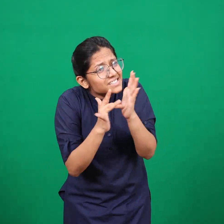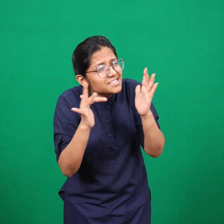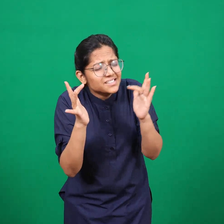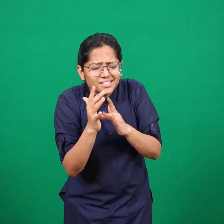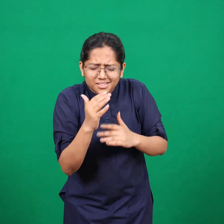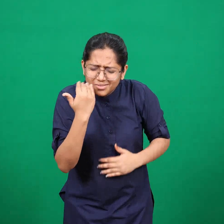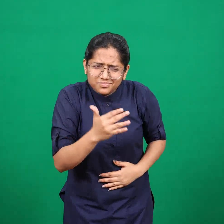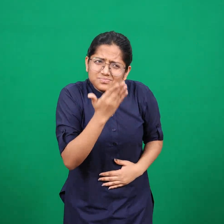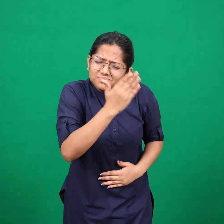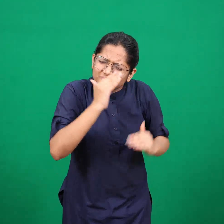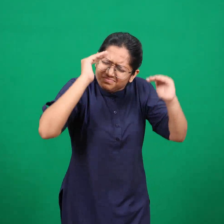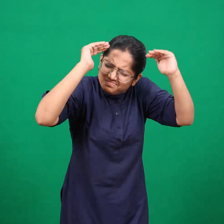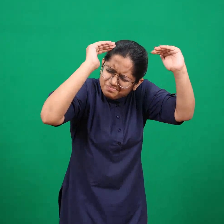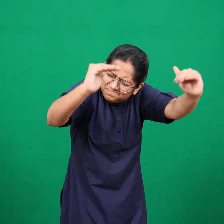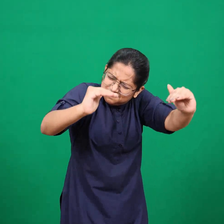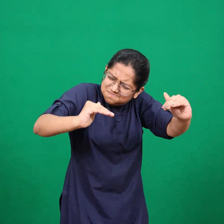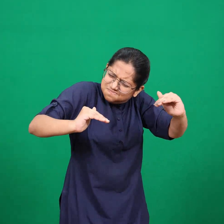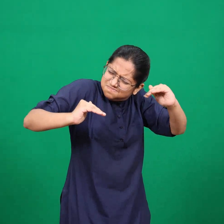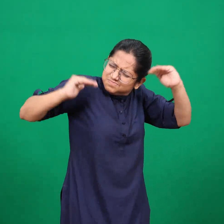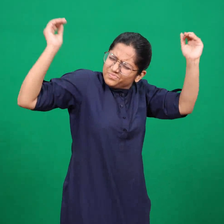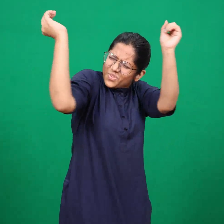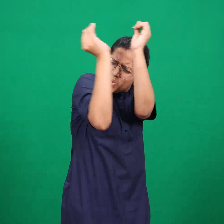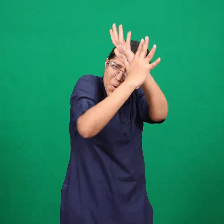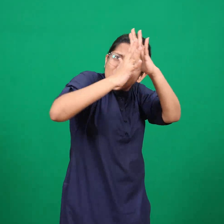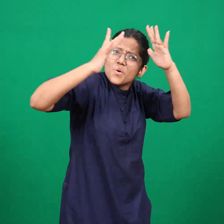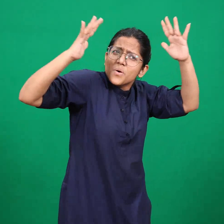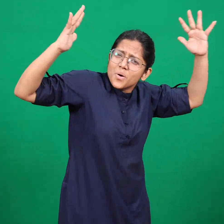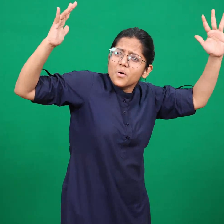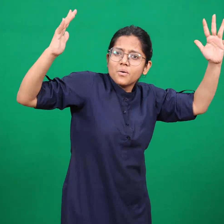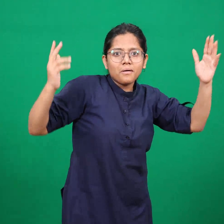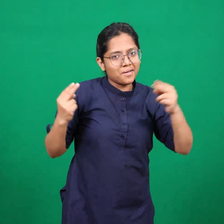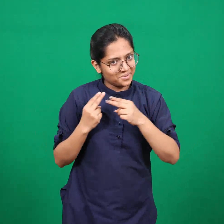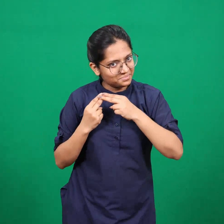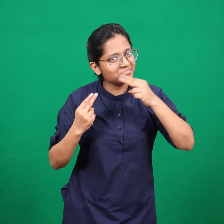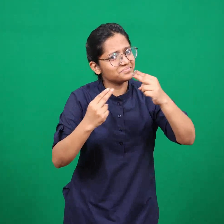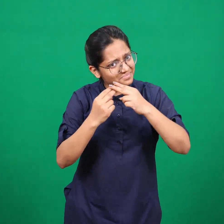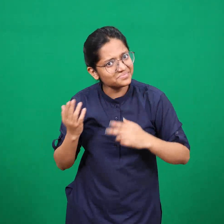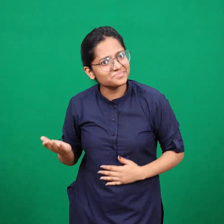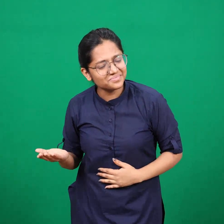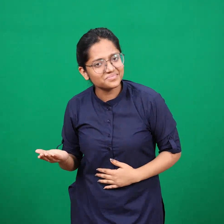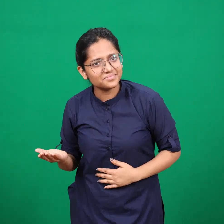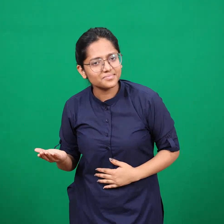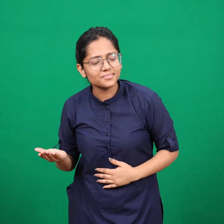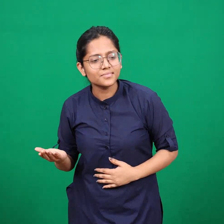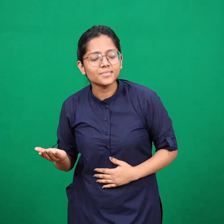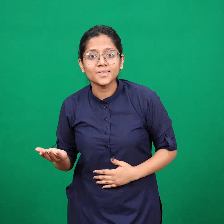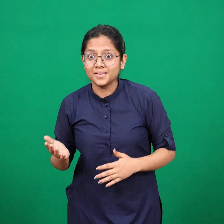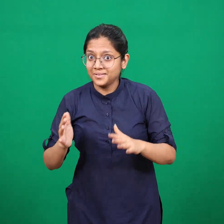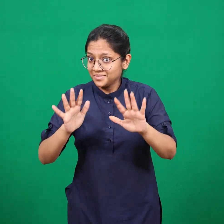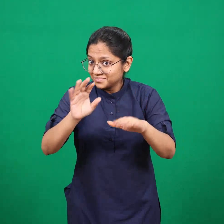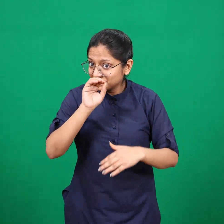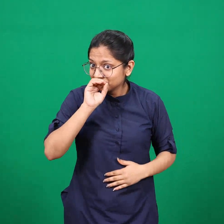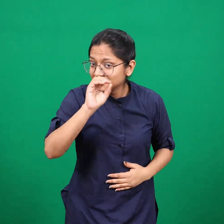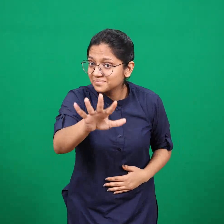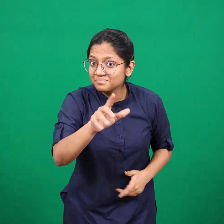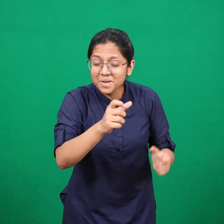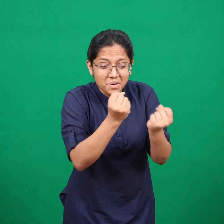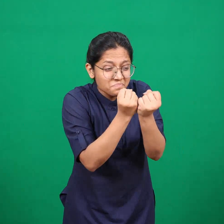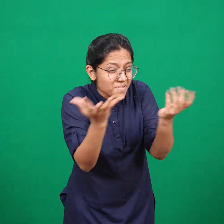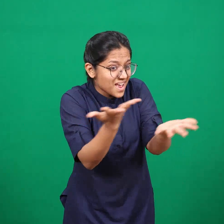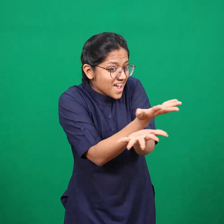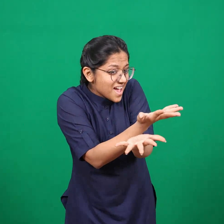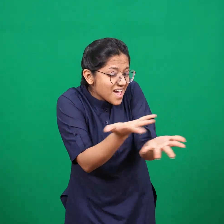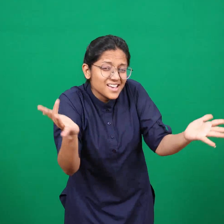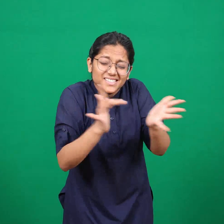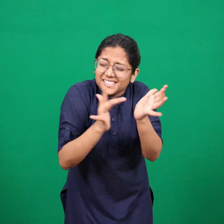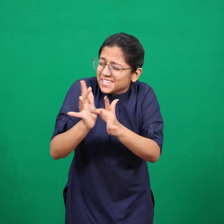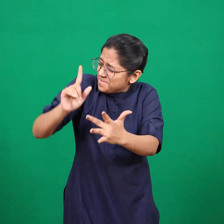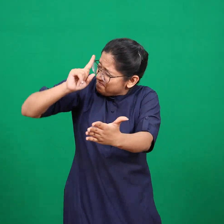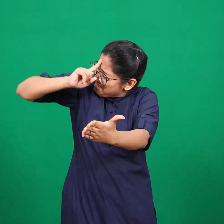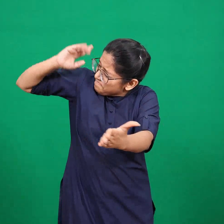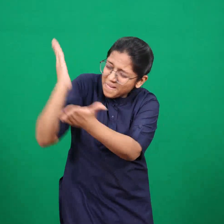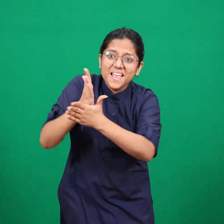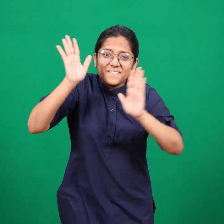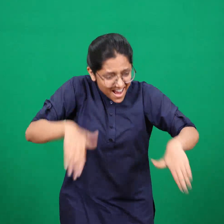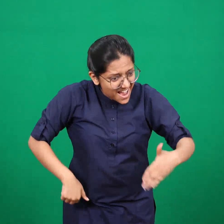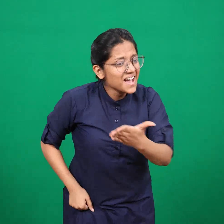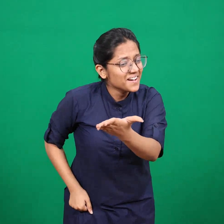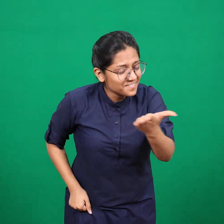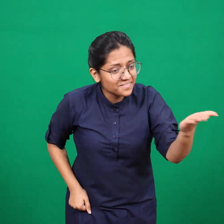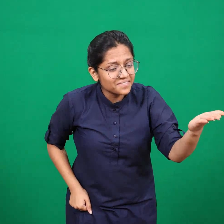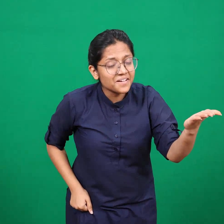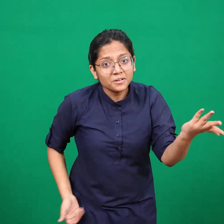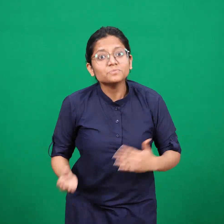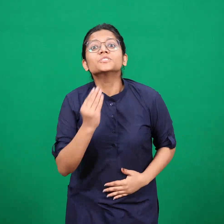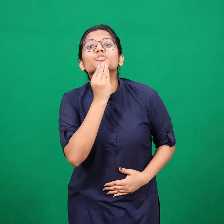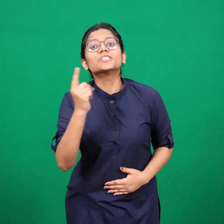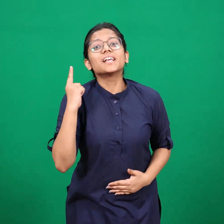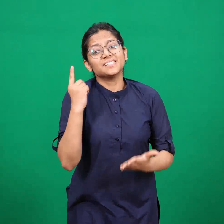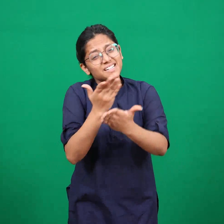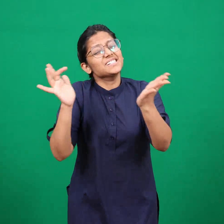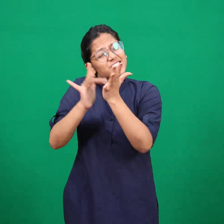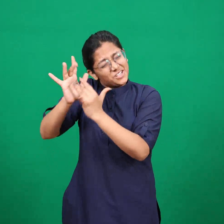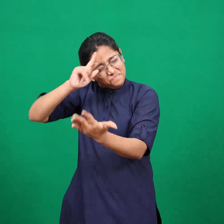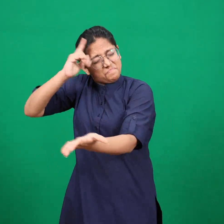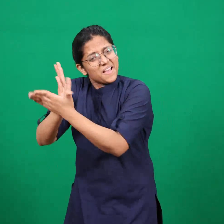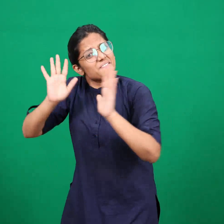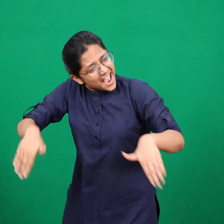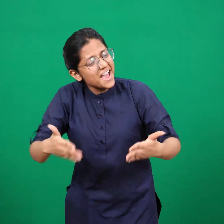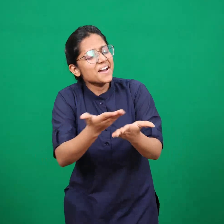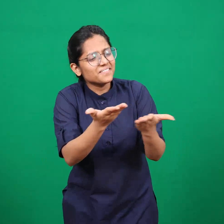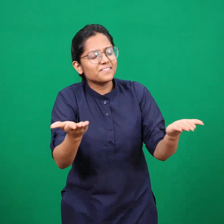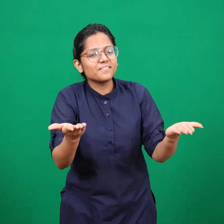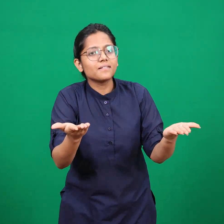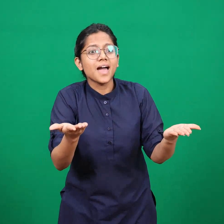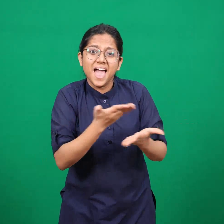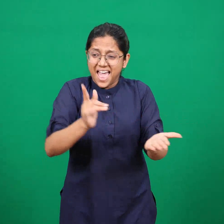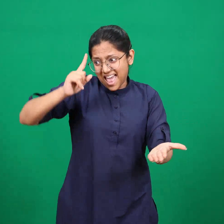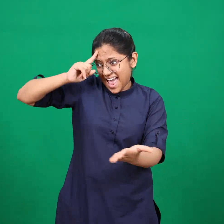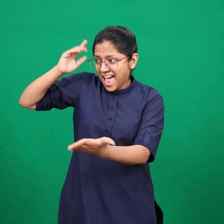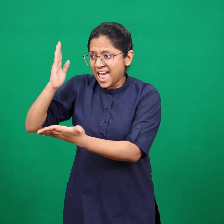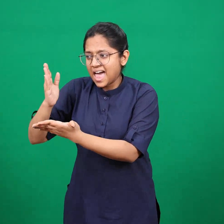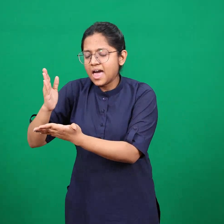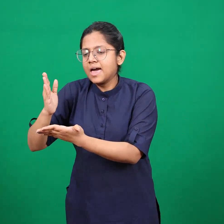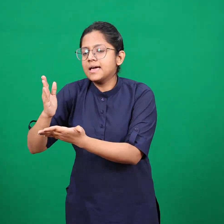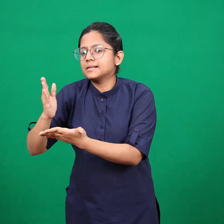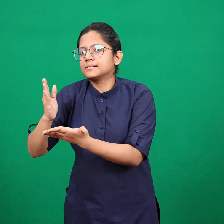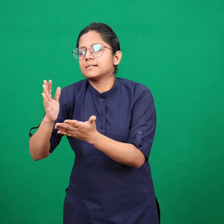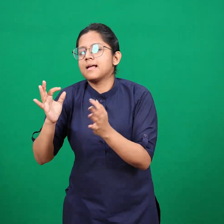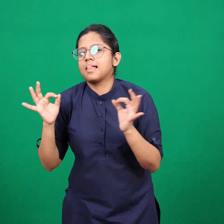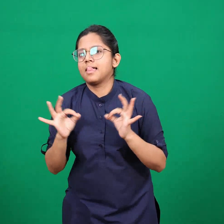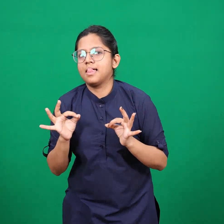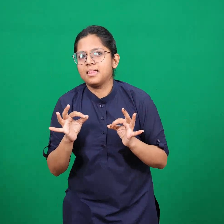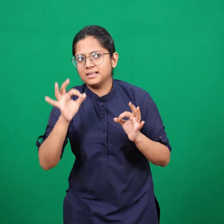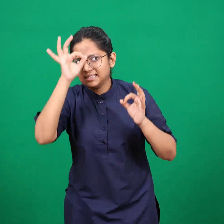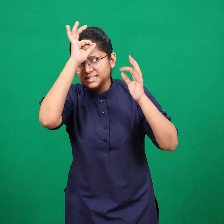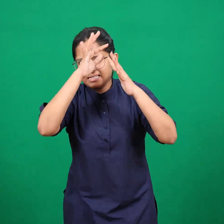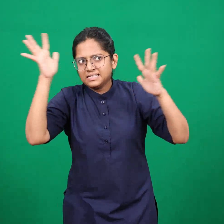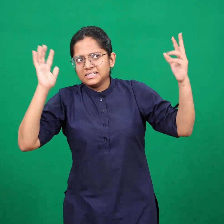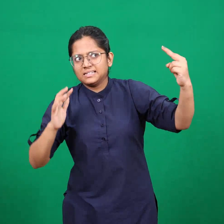Nevertheless, many of the leaders believed in Him;